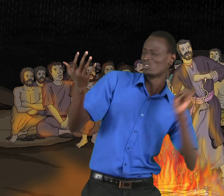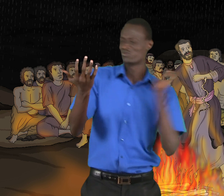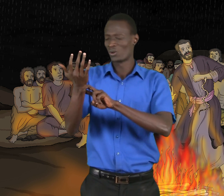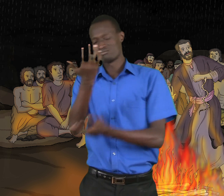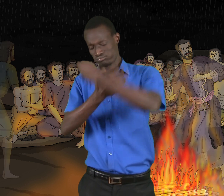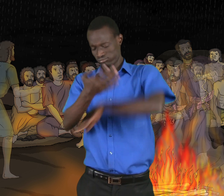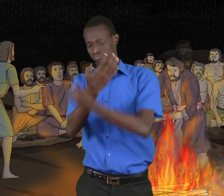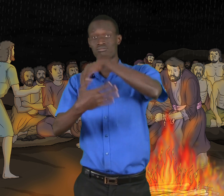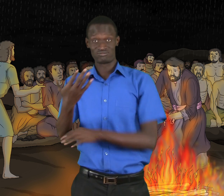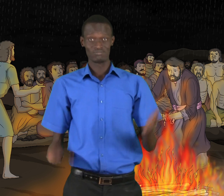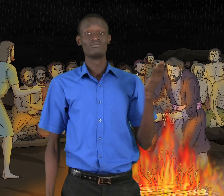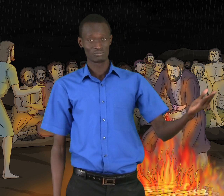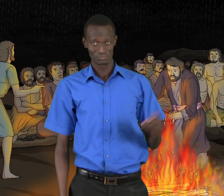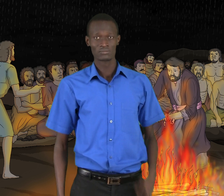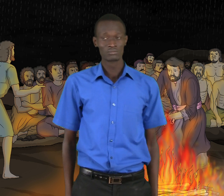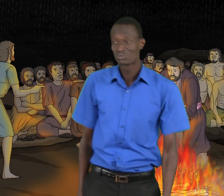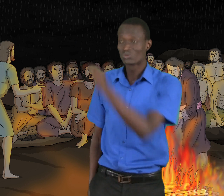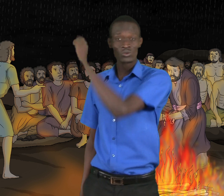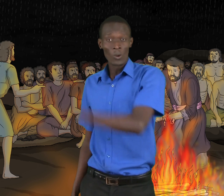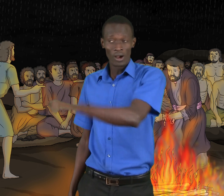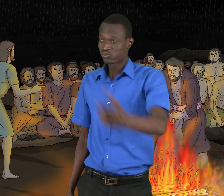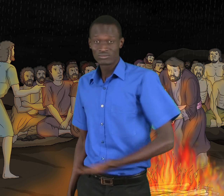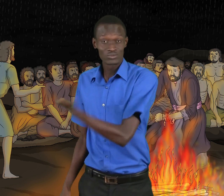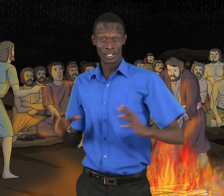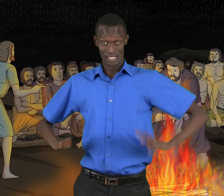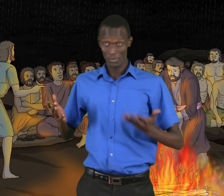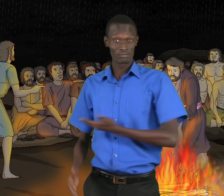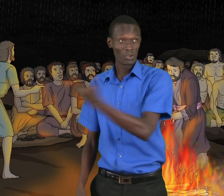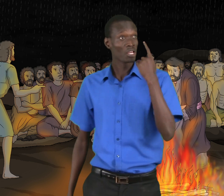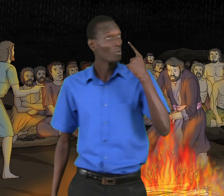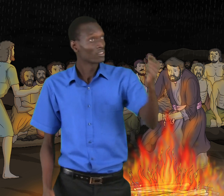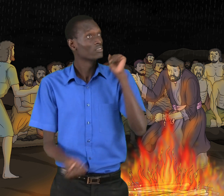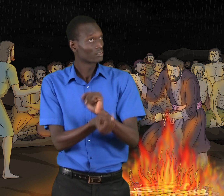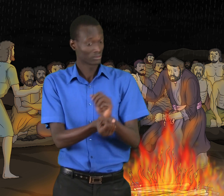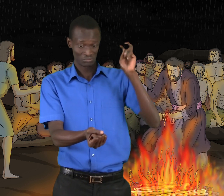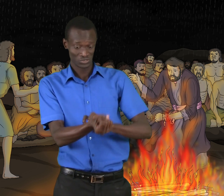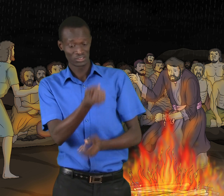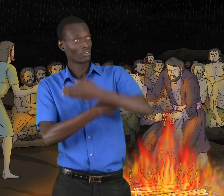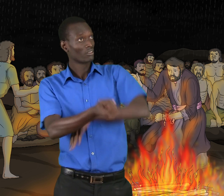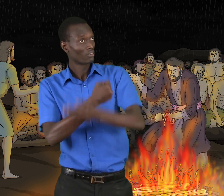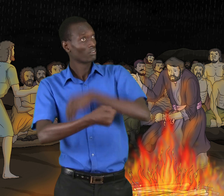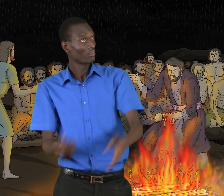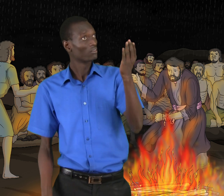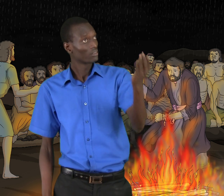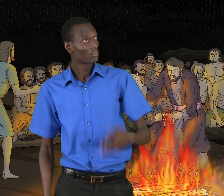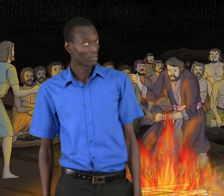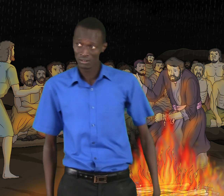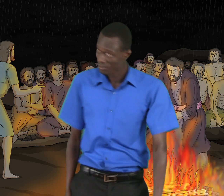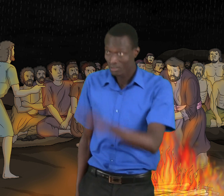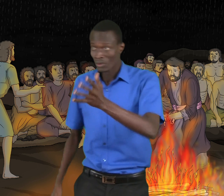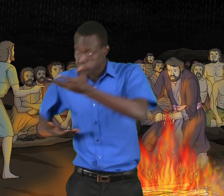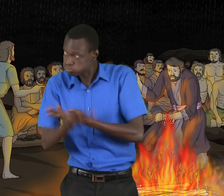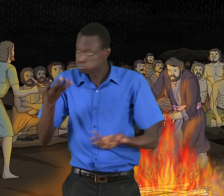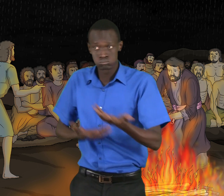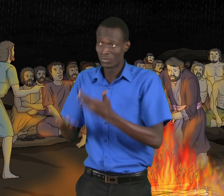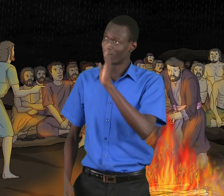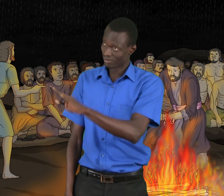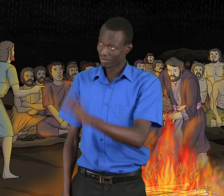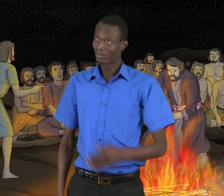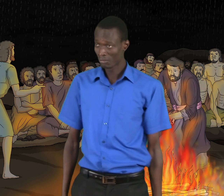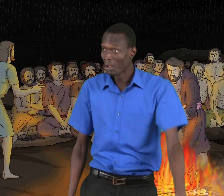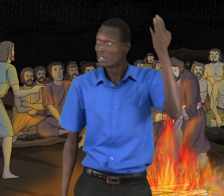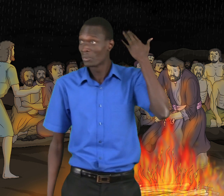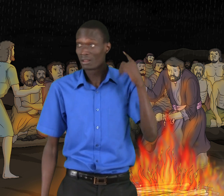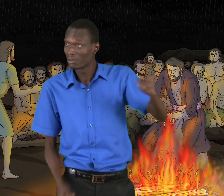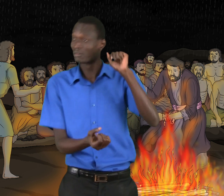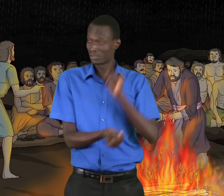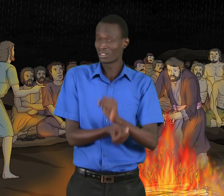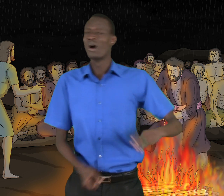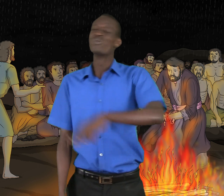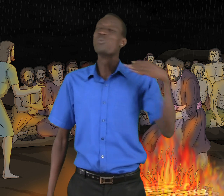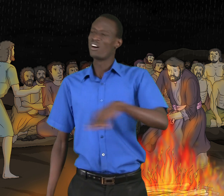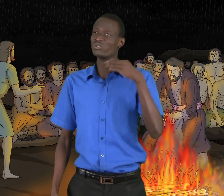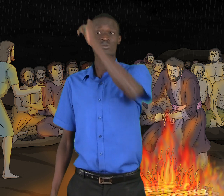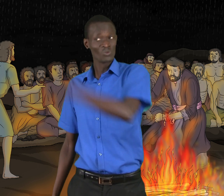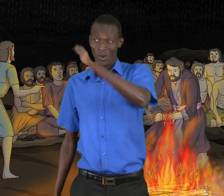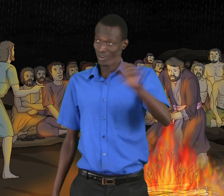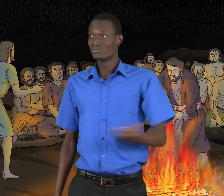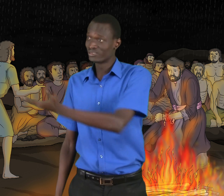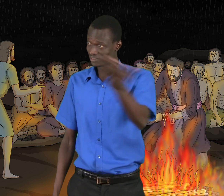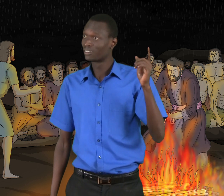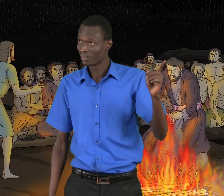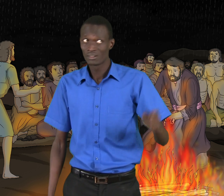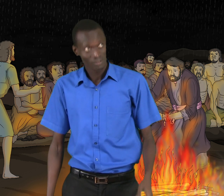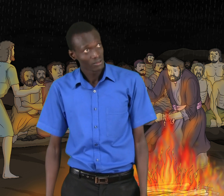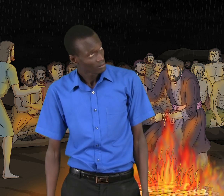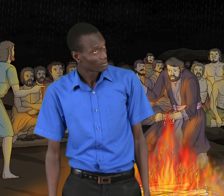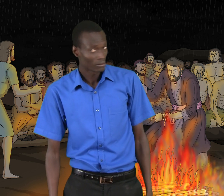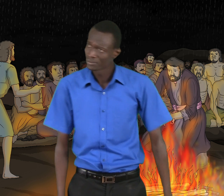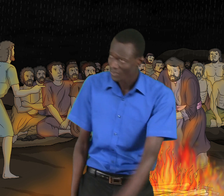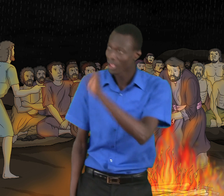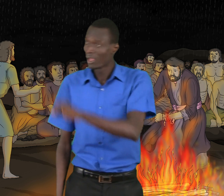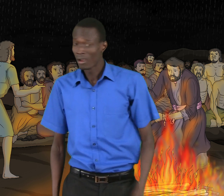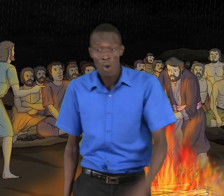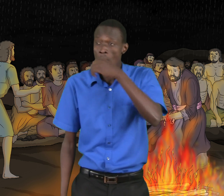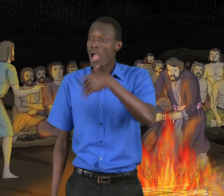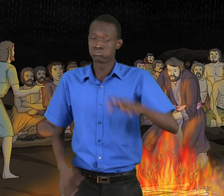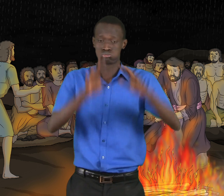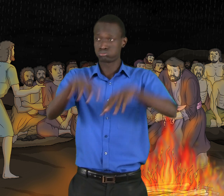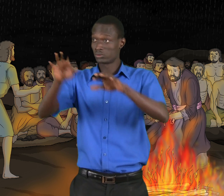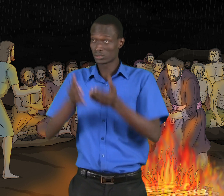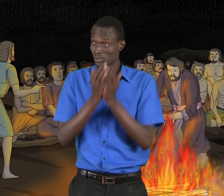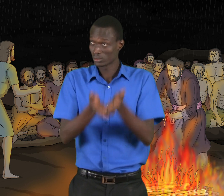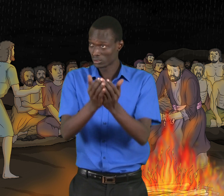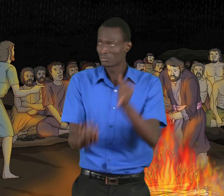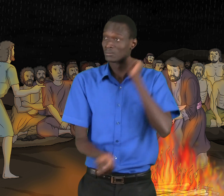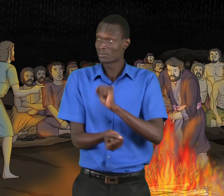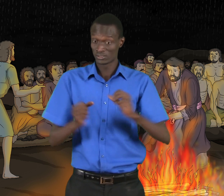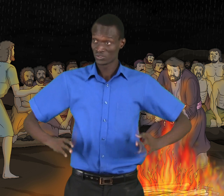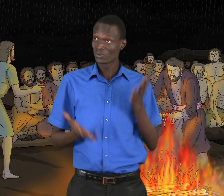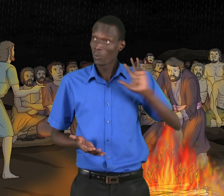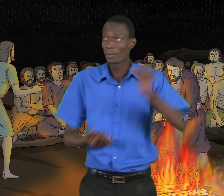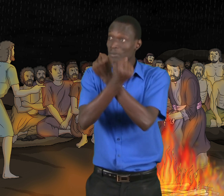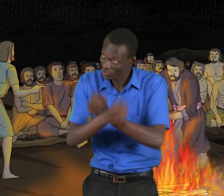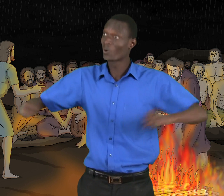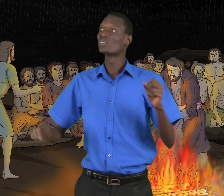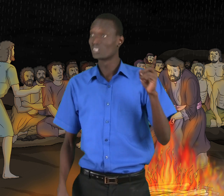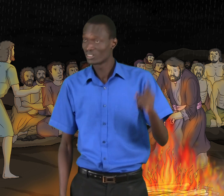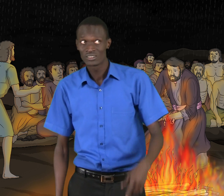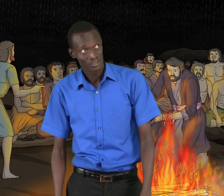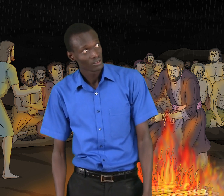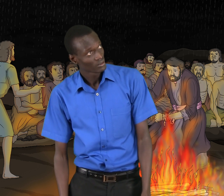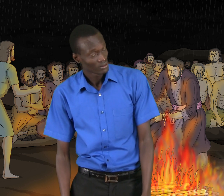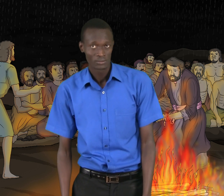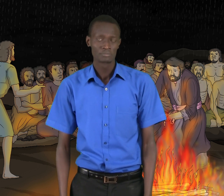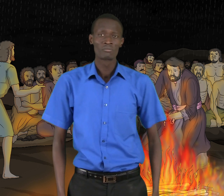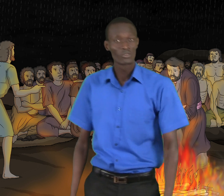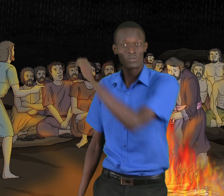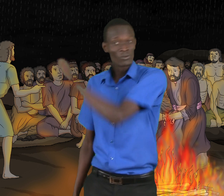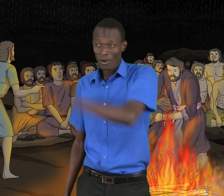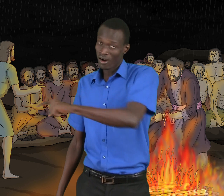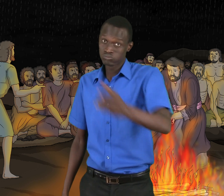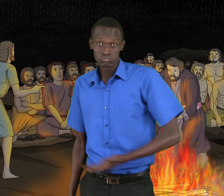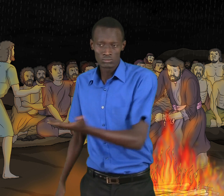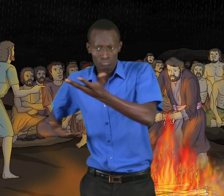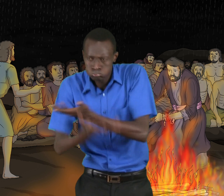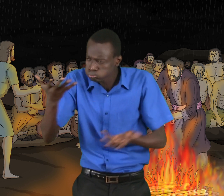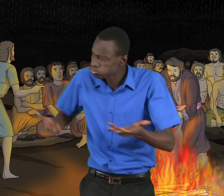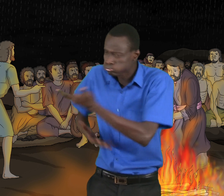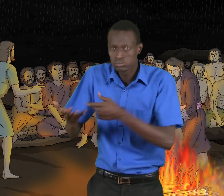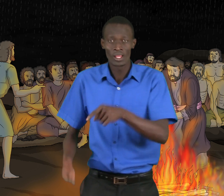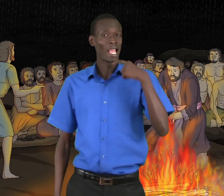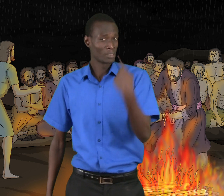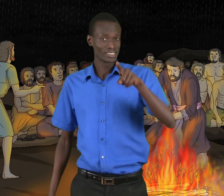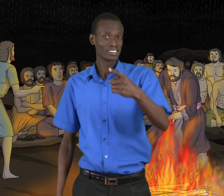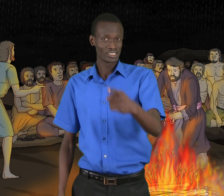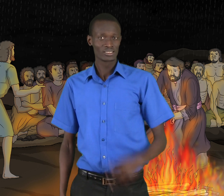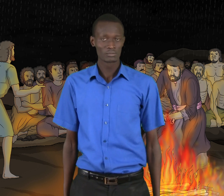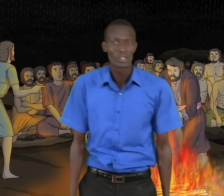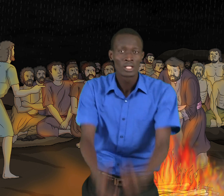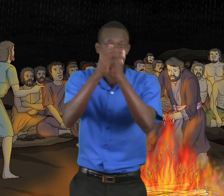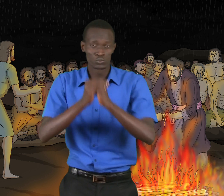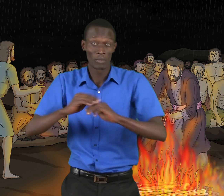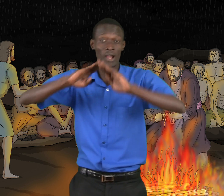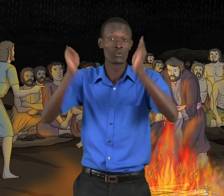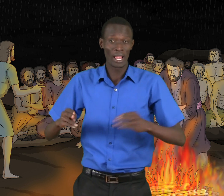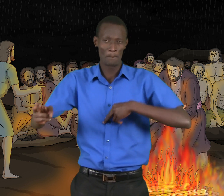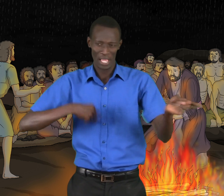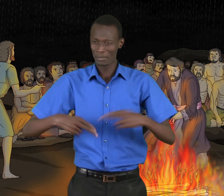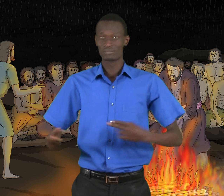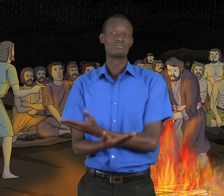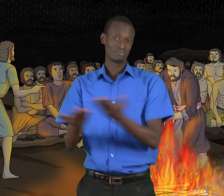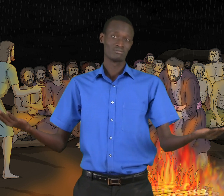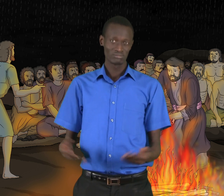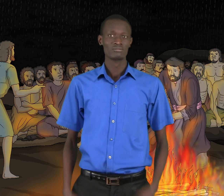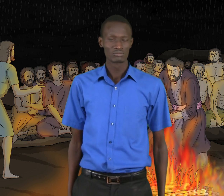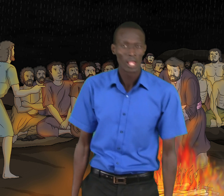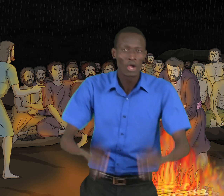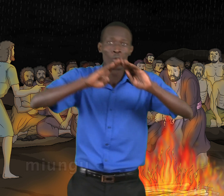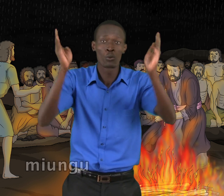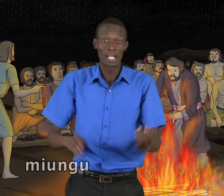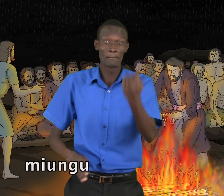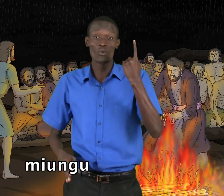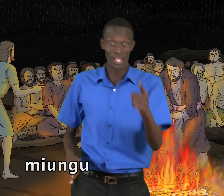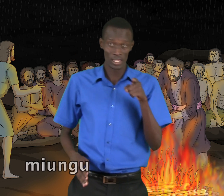When the islanders saw the creature hanging from his hand, they said to one another, “Surely this man is a murderer.